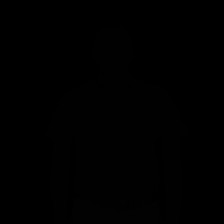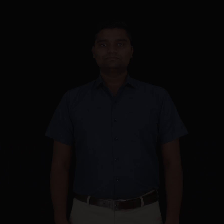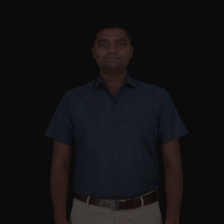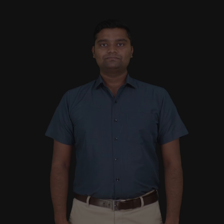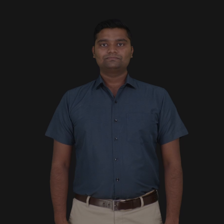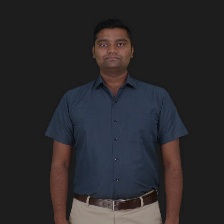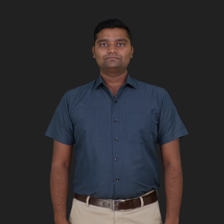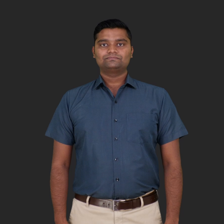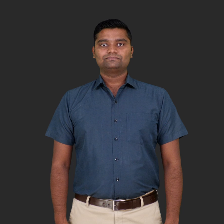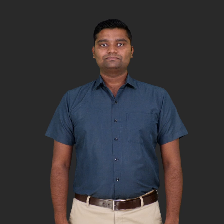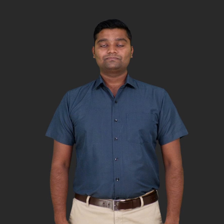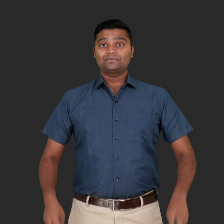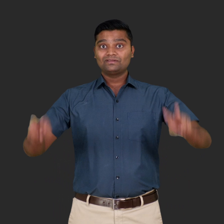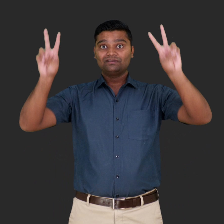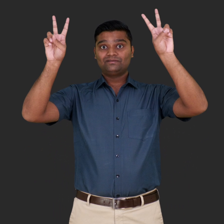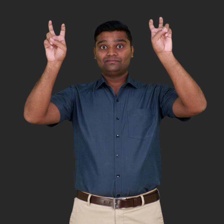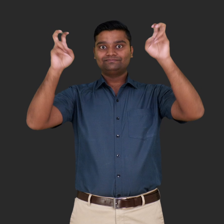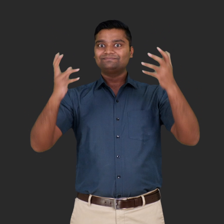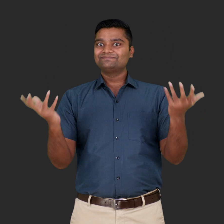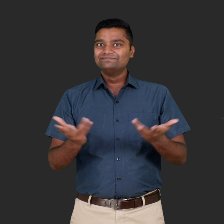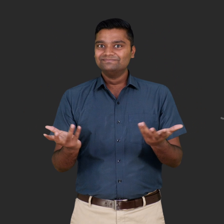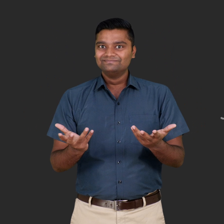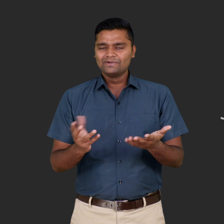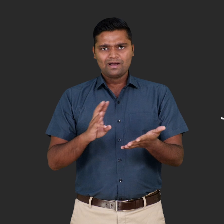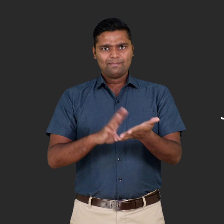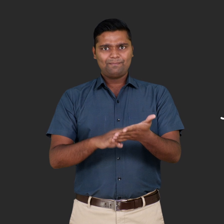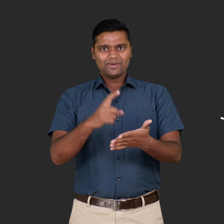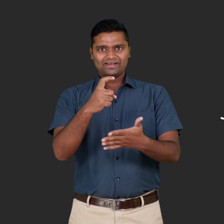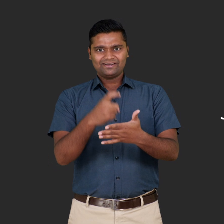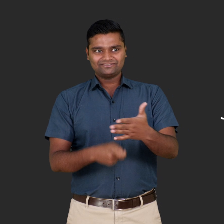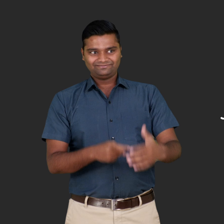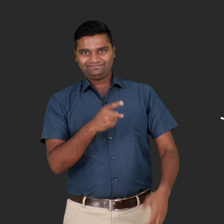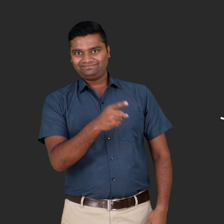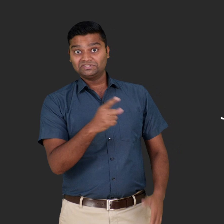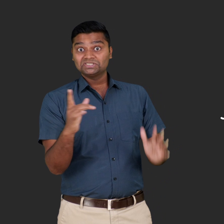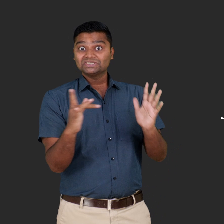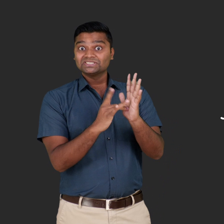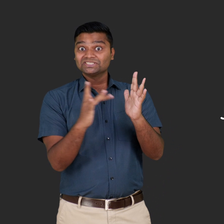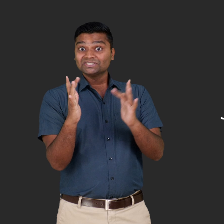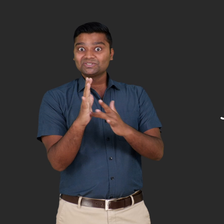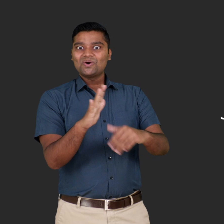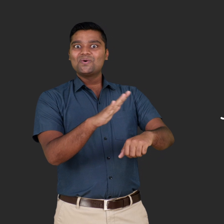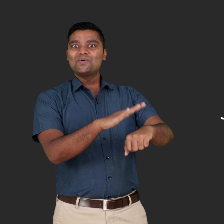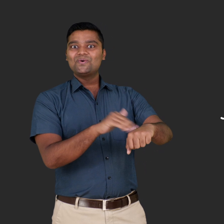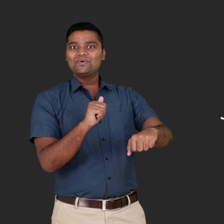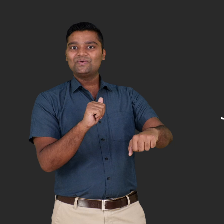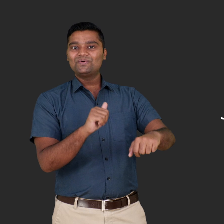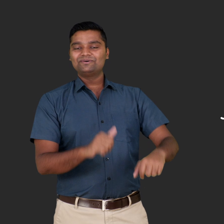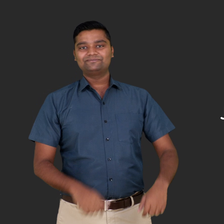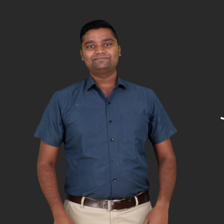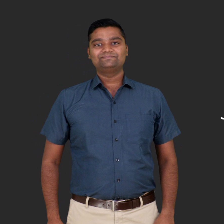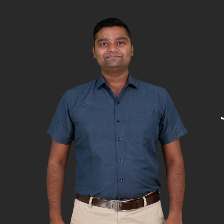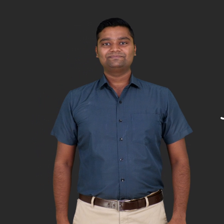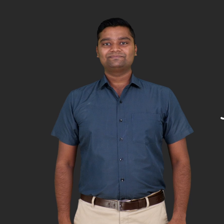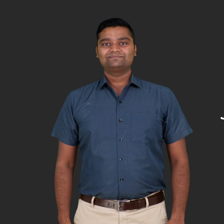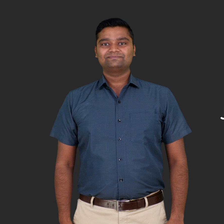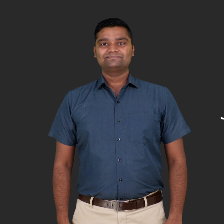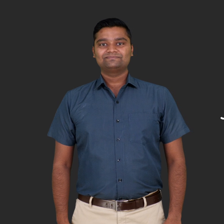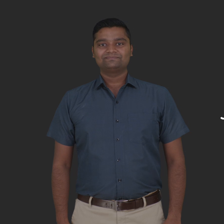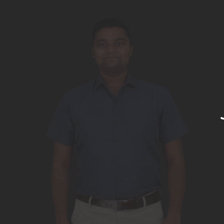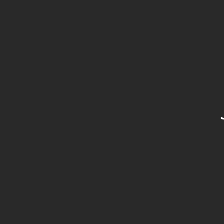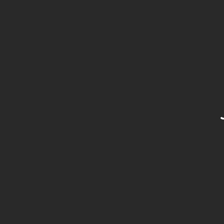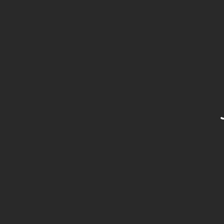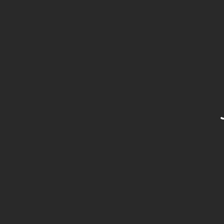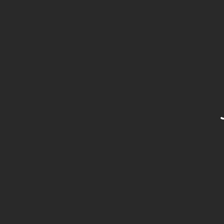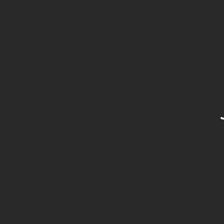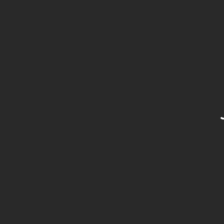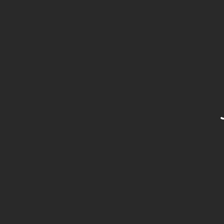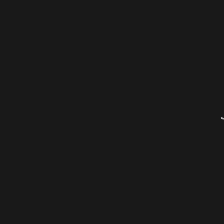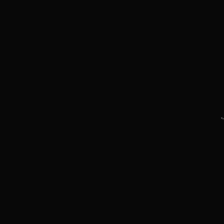Jesus calls Matthew